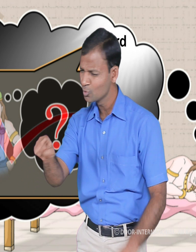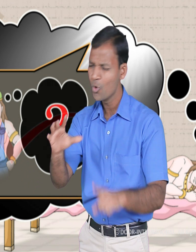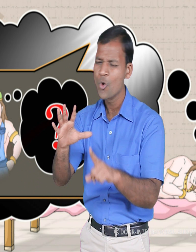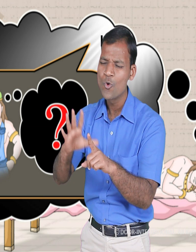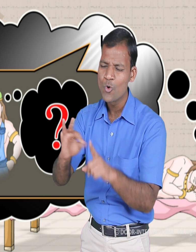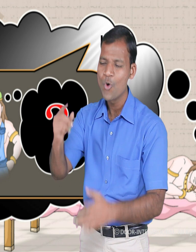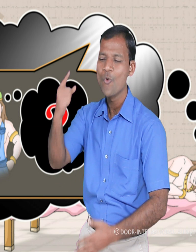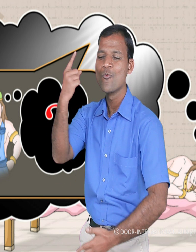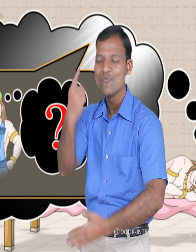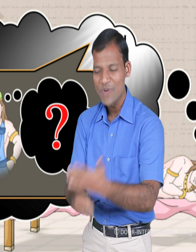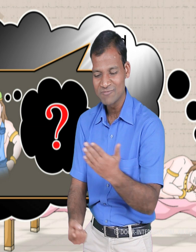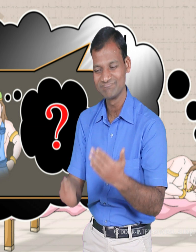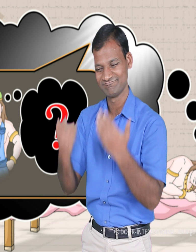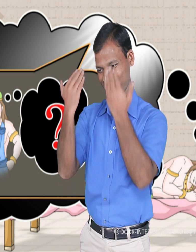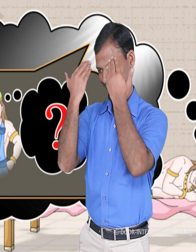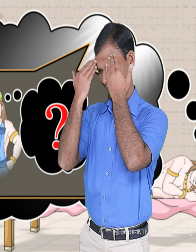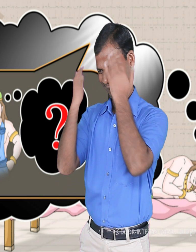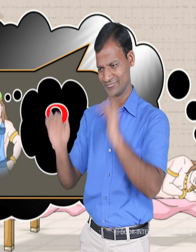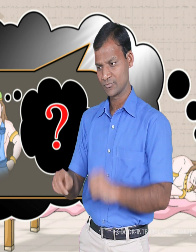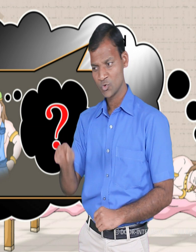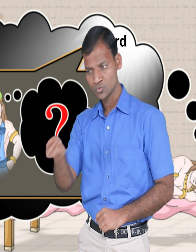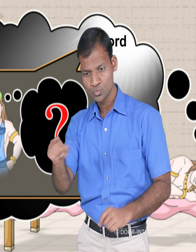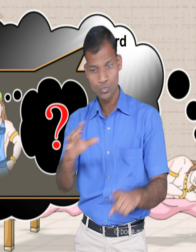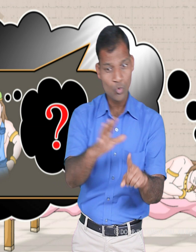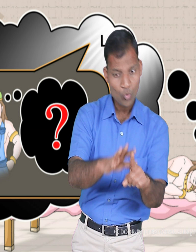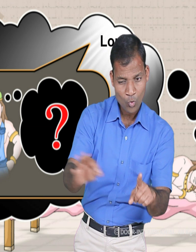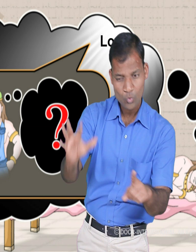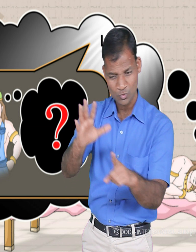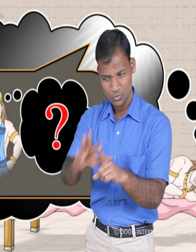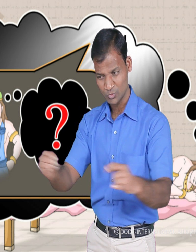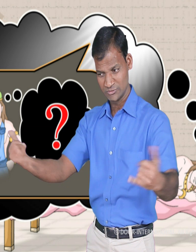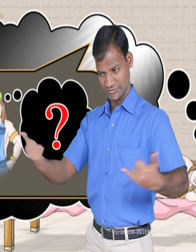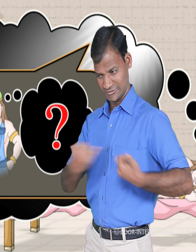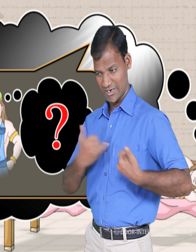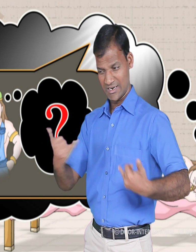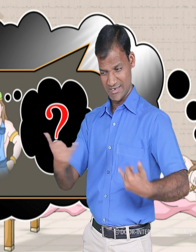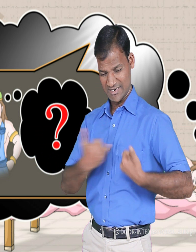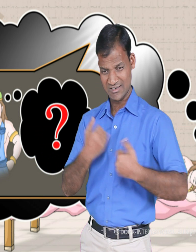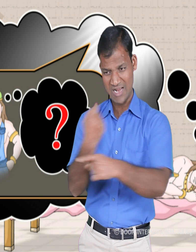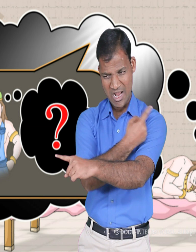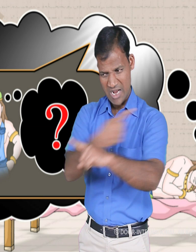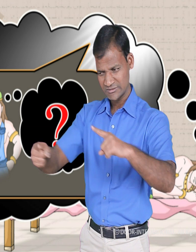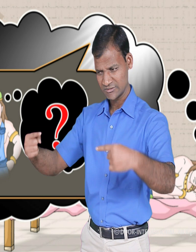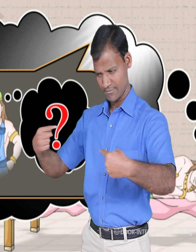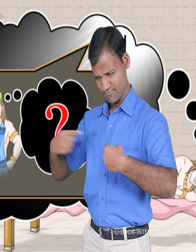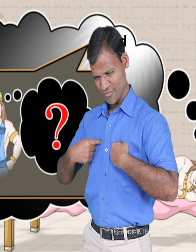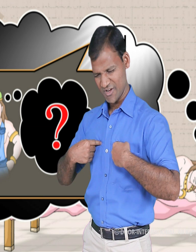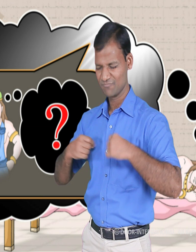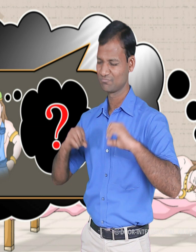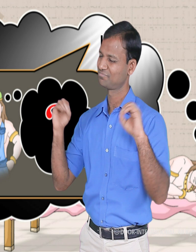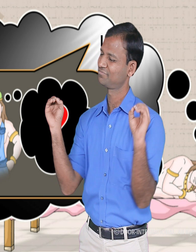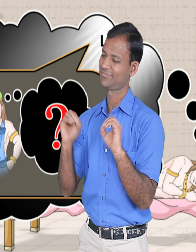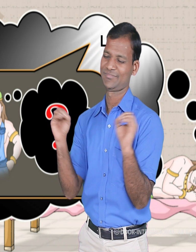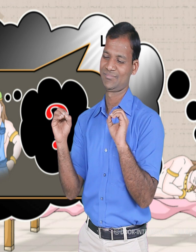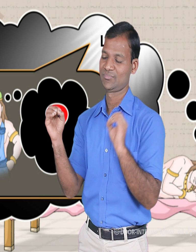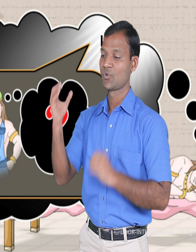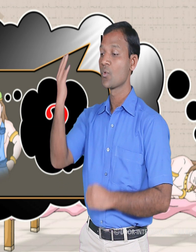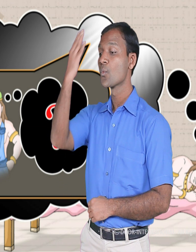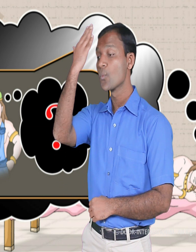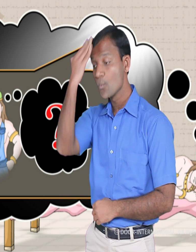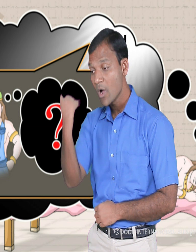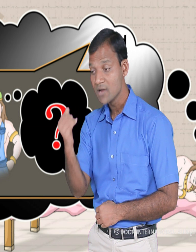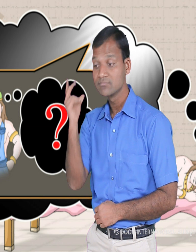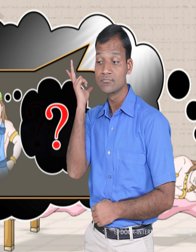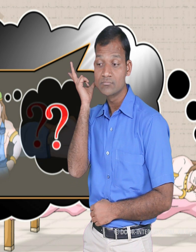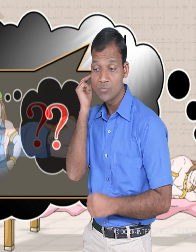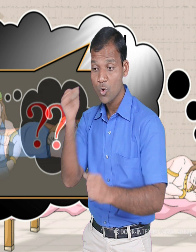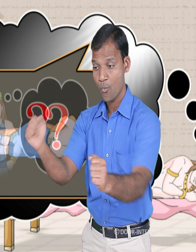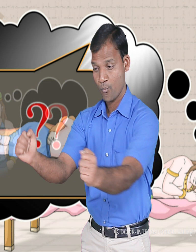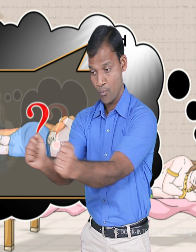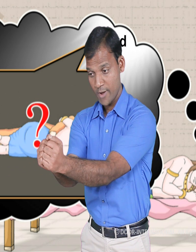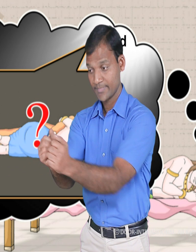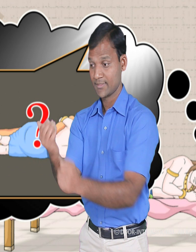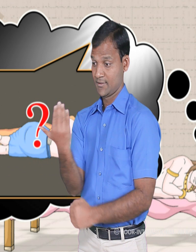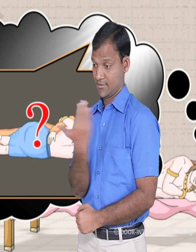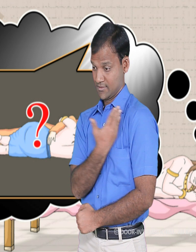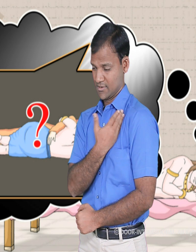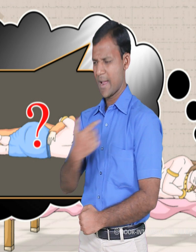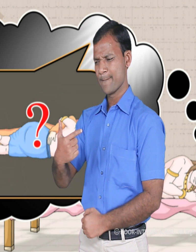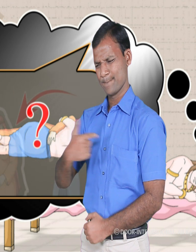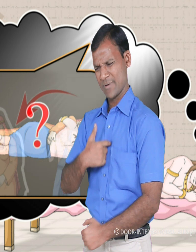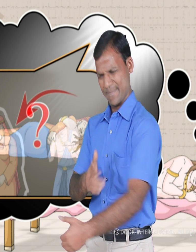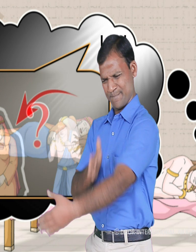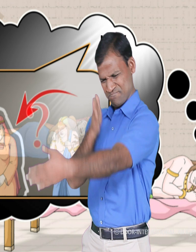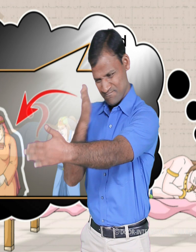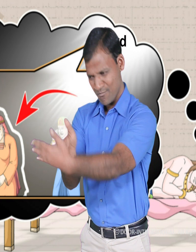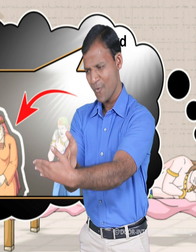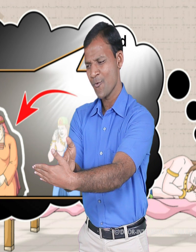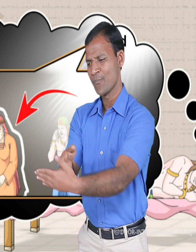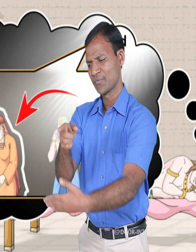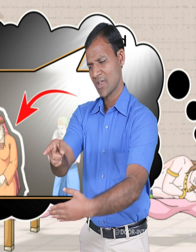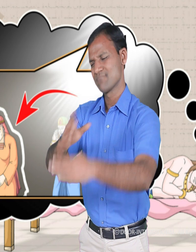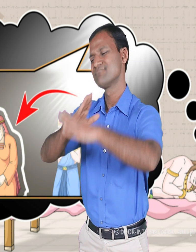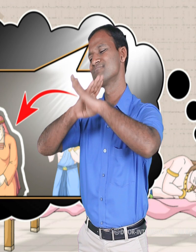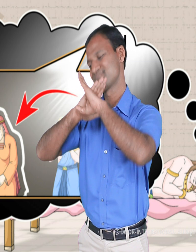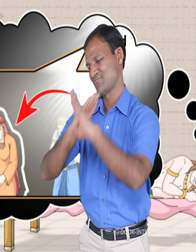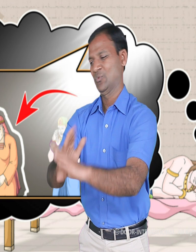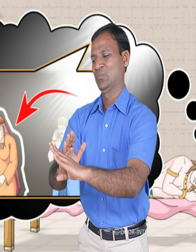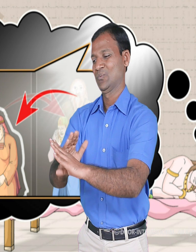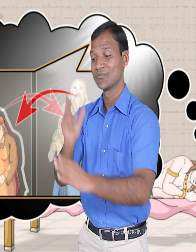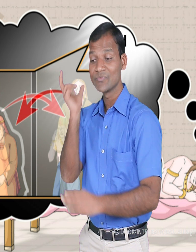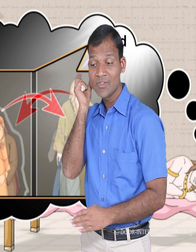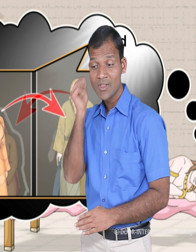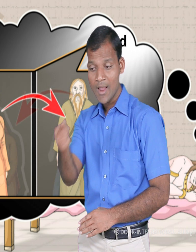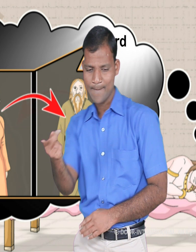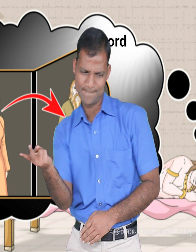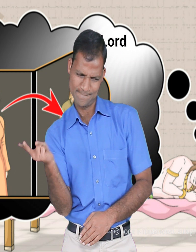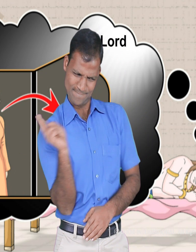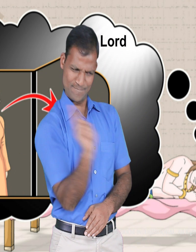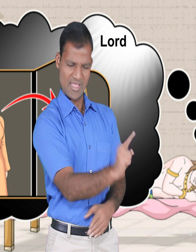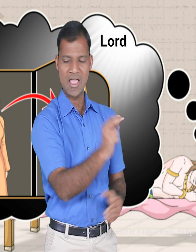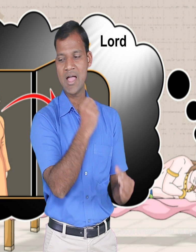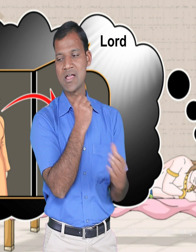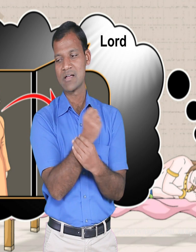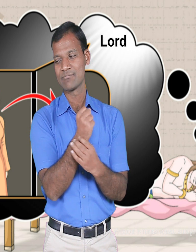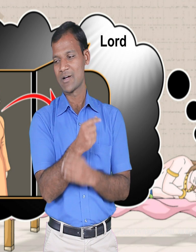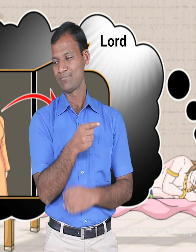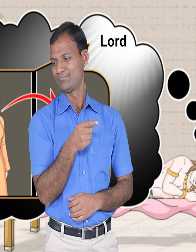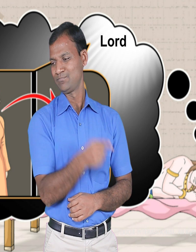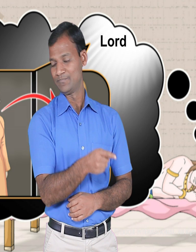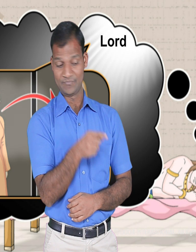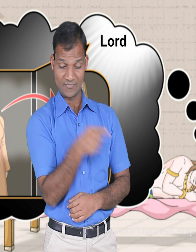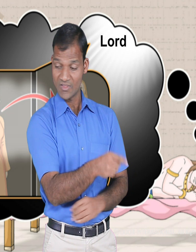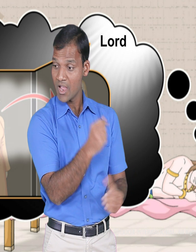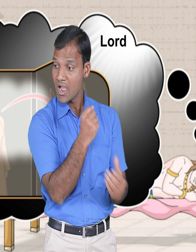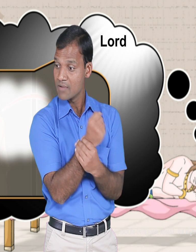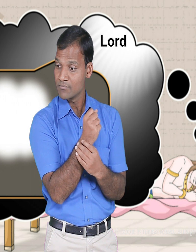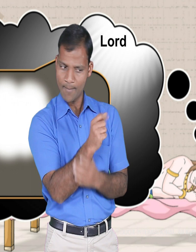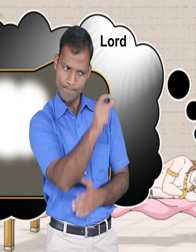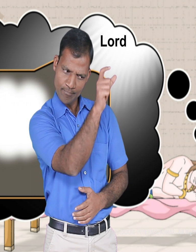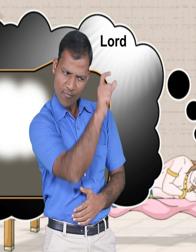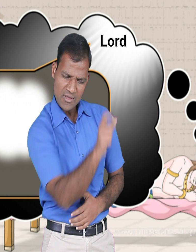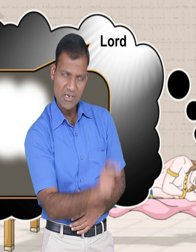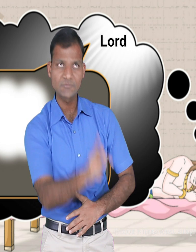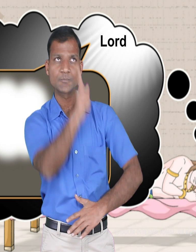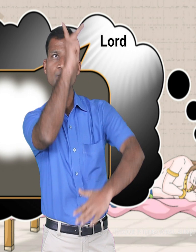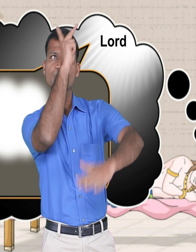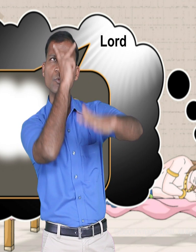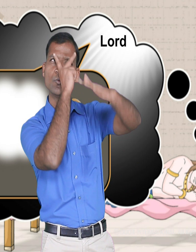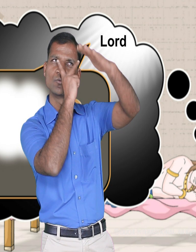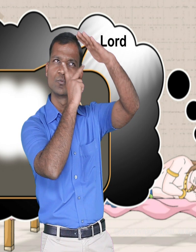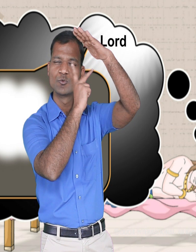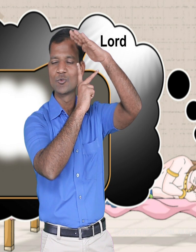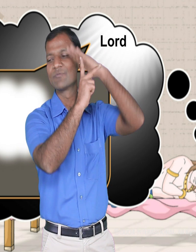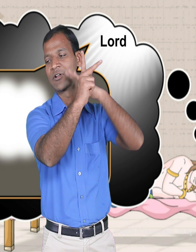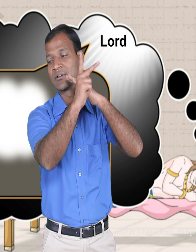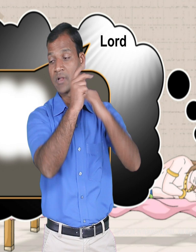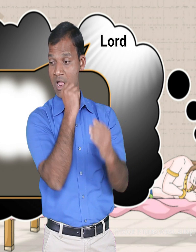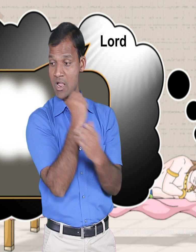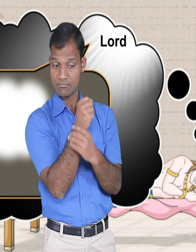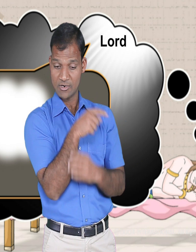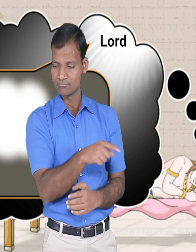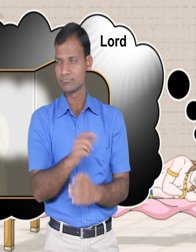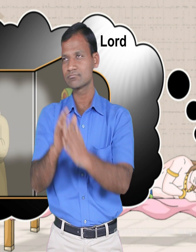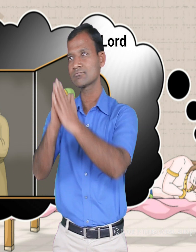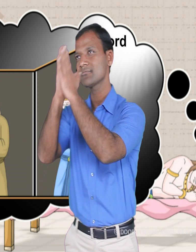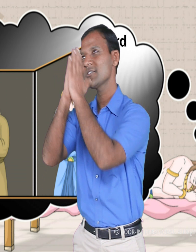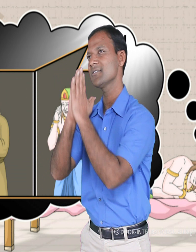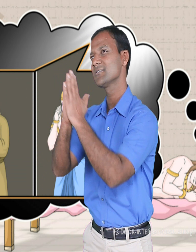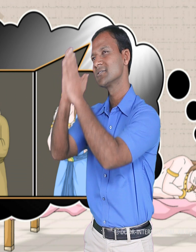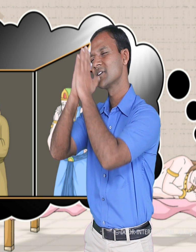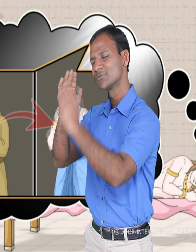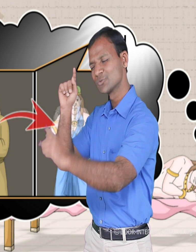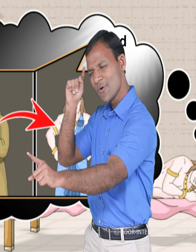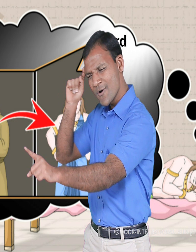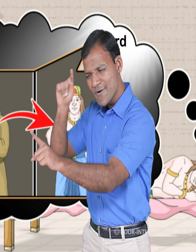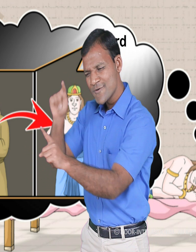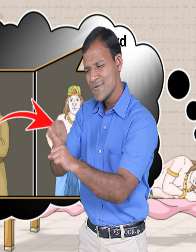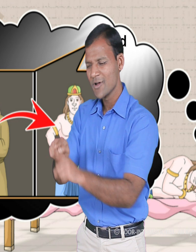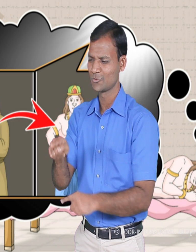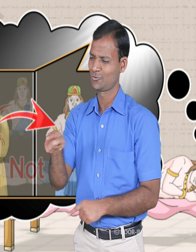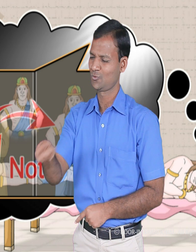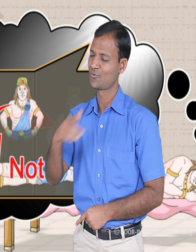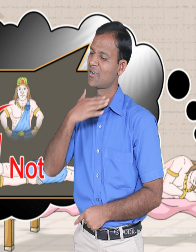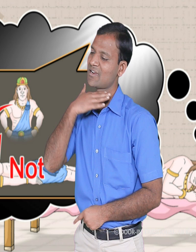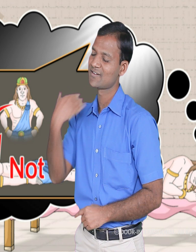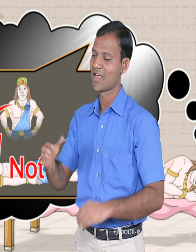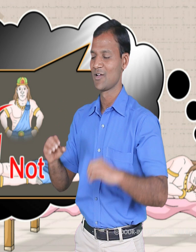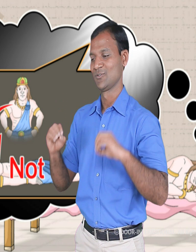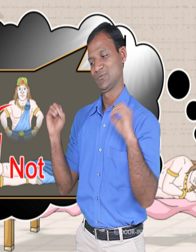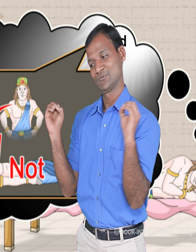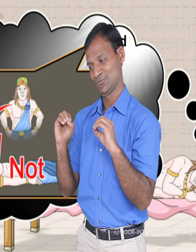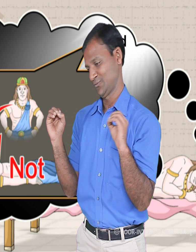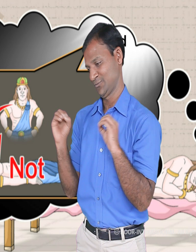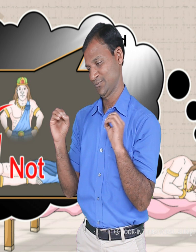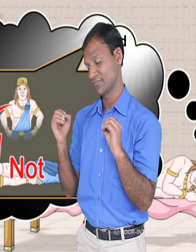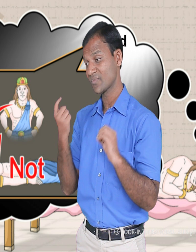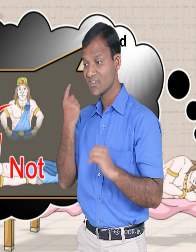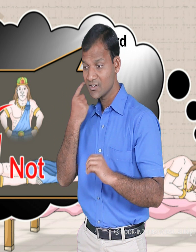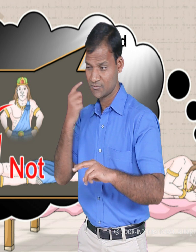Then God said to Abimelech in the dream, “Yes, I know that you did this with a clear conscience, and so I have kept you from sinning against Me. That is why I did not let you touch her.